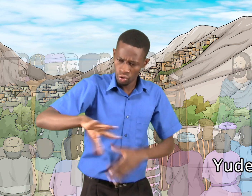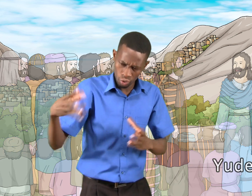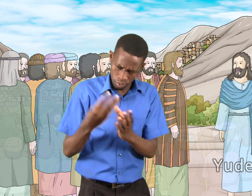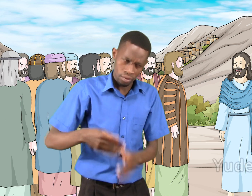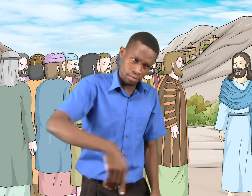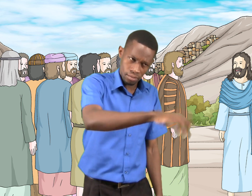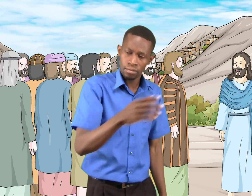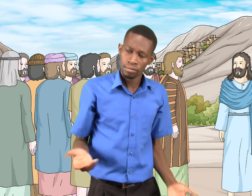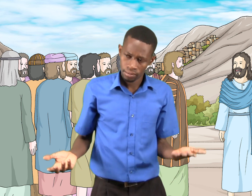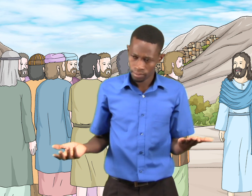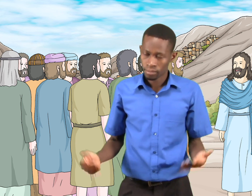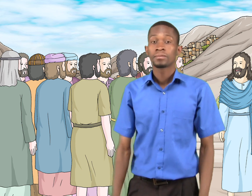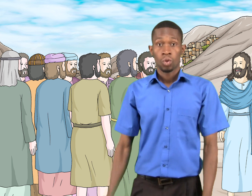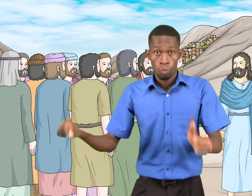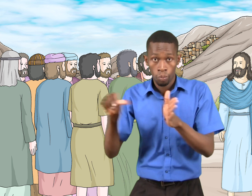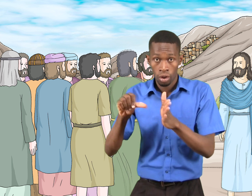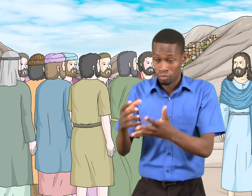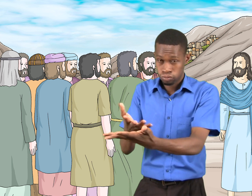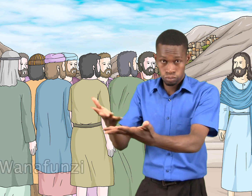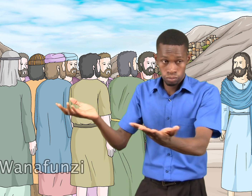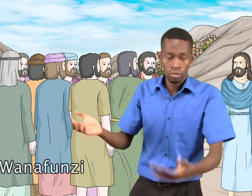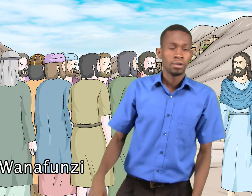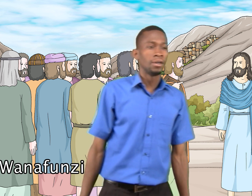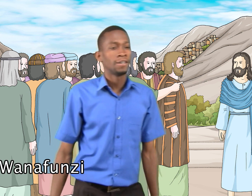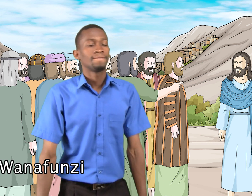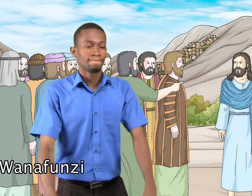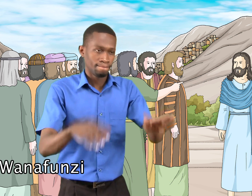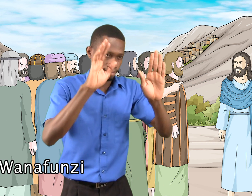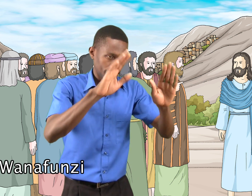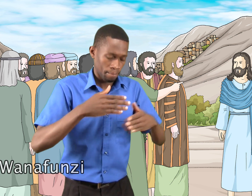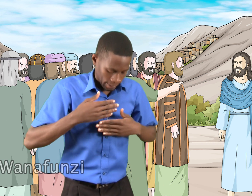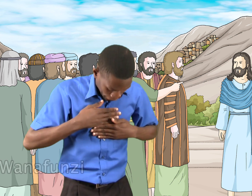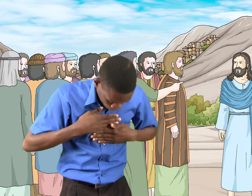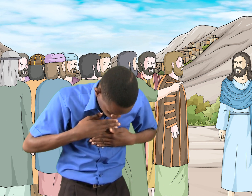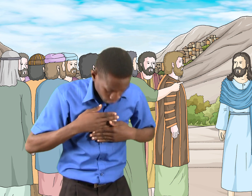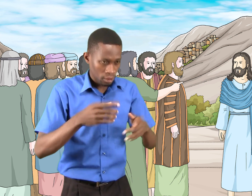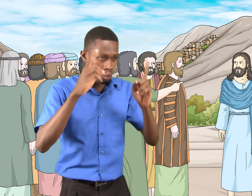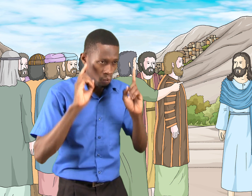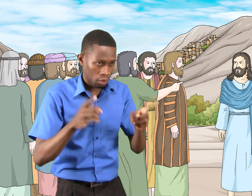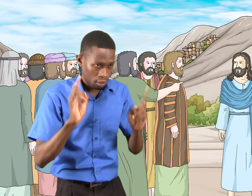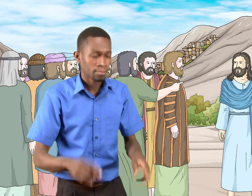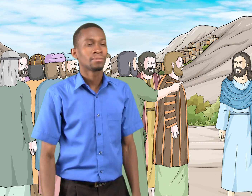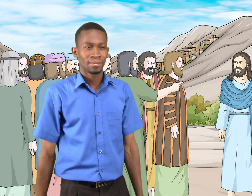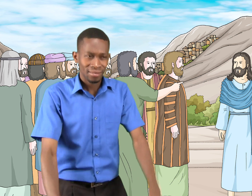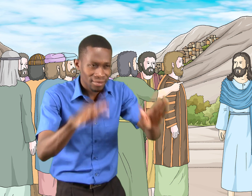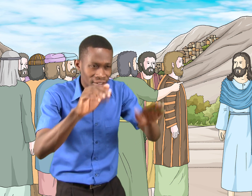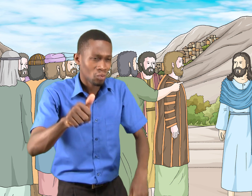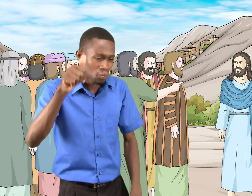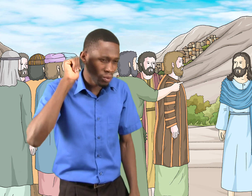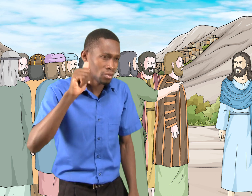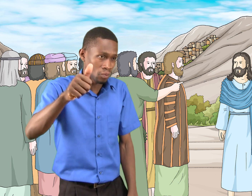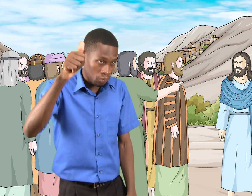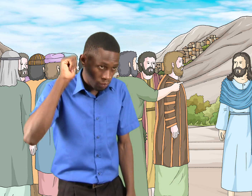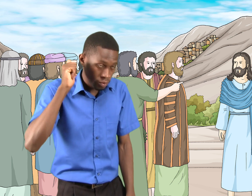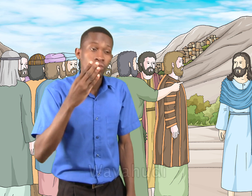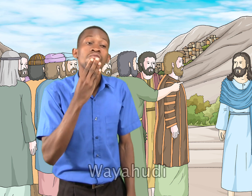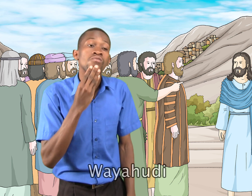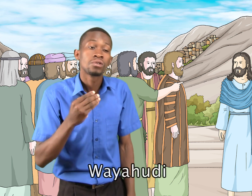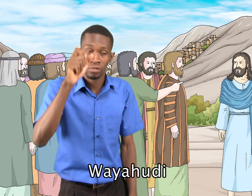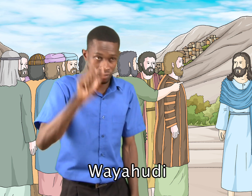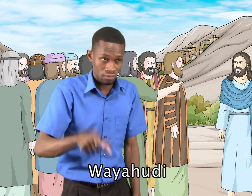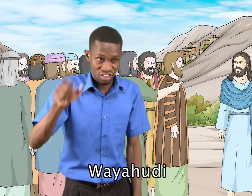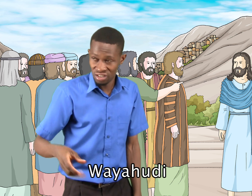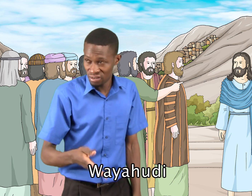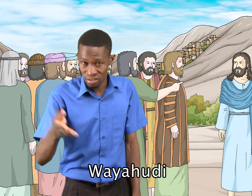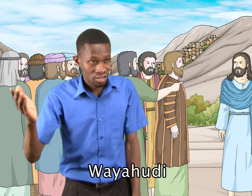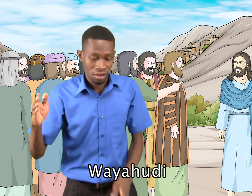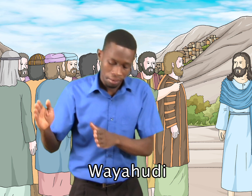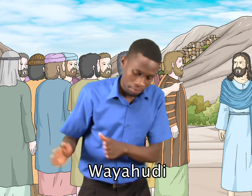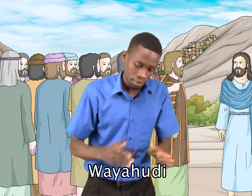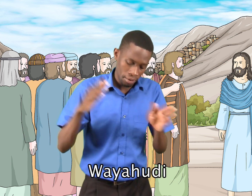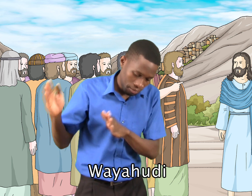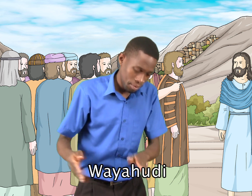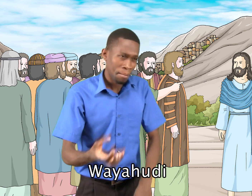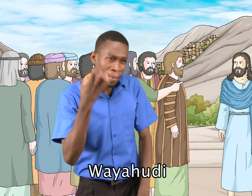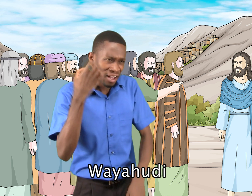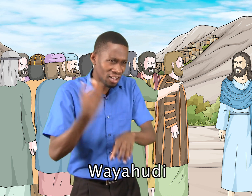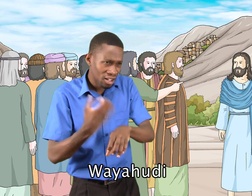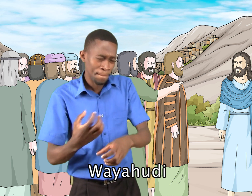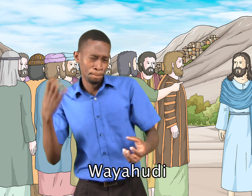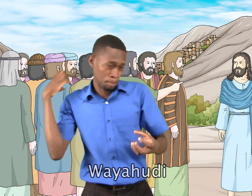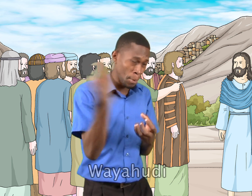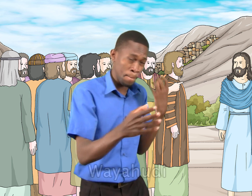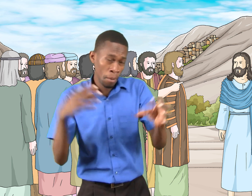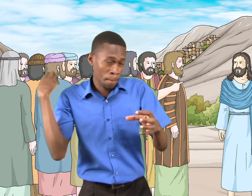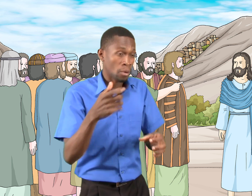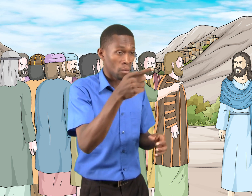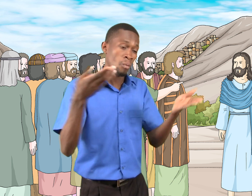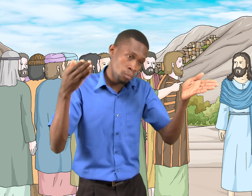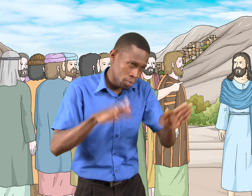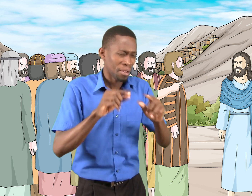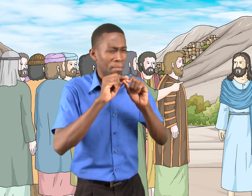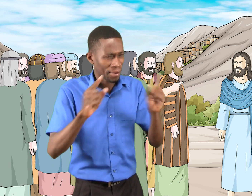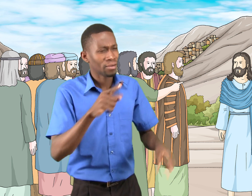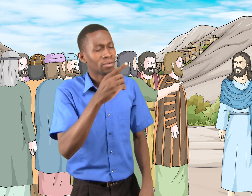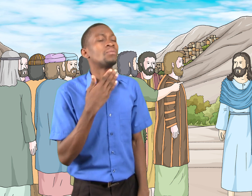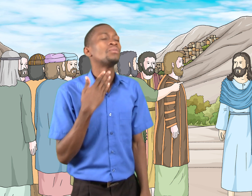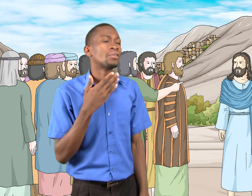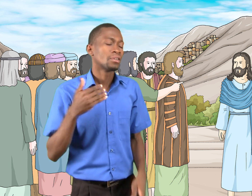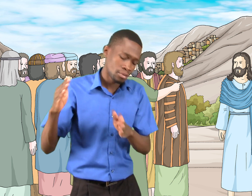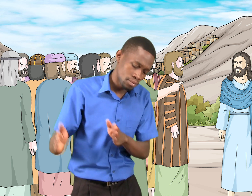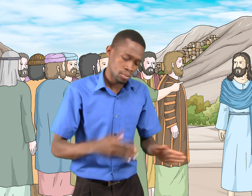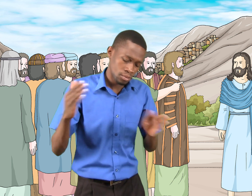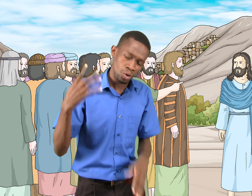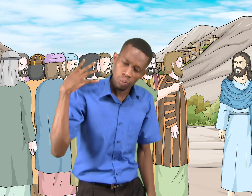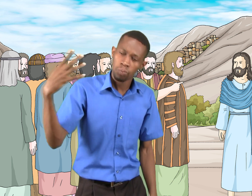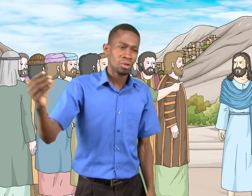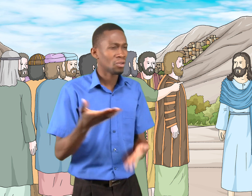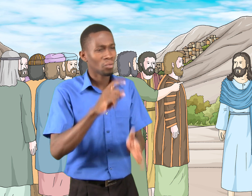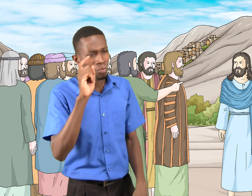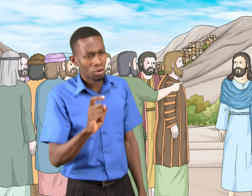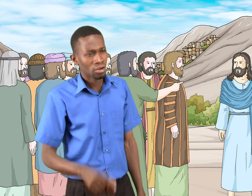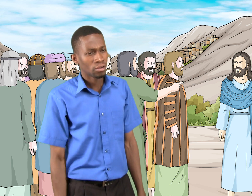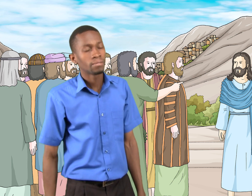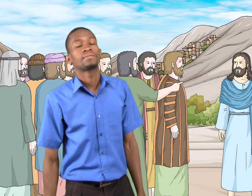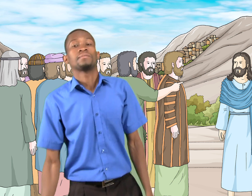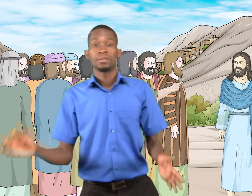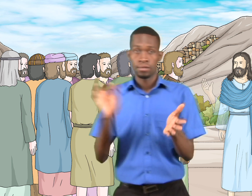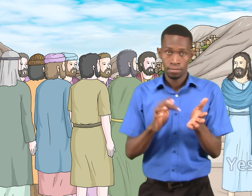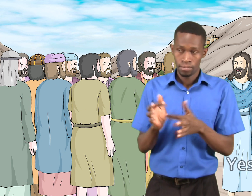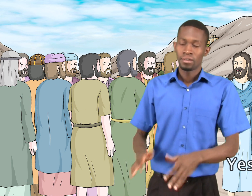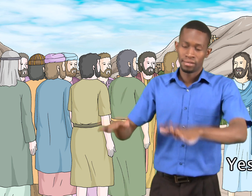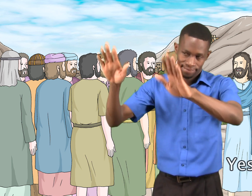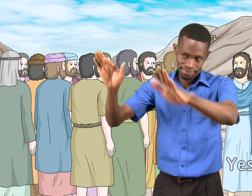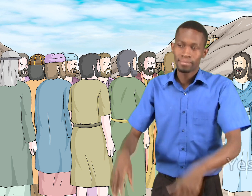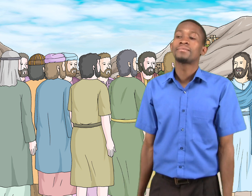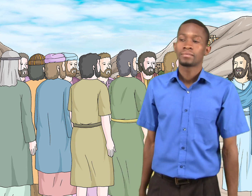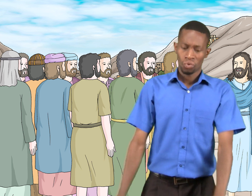“Rabbi,” they replied, “the Jews just tried to stone You, and You are going back there?”